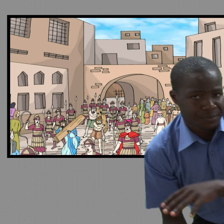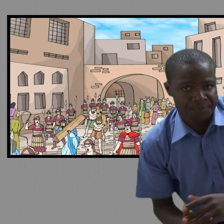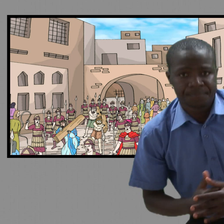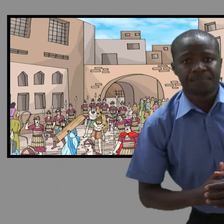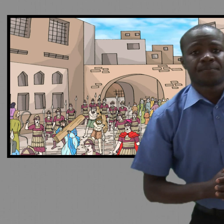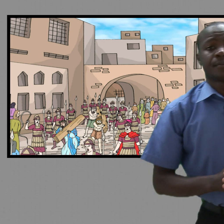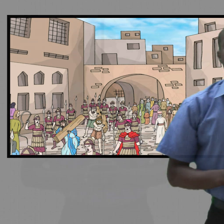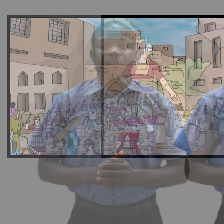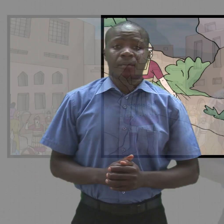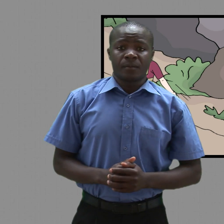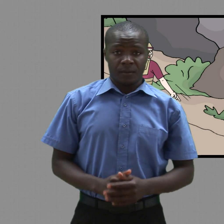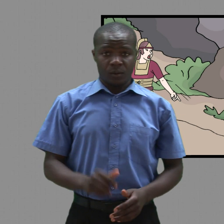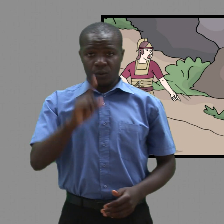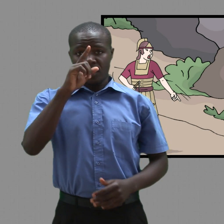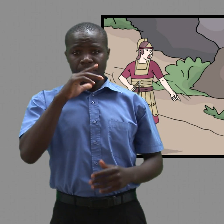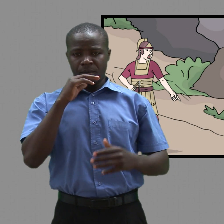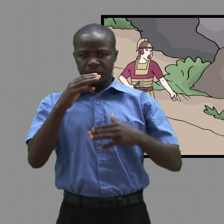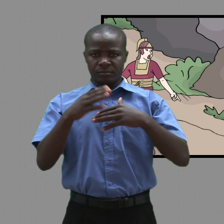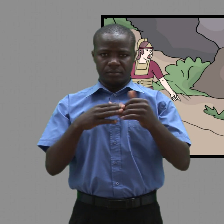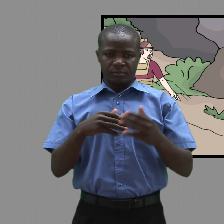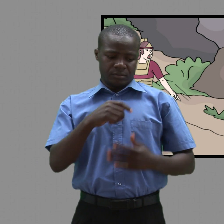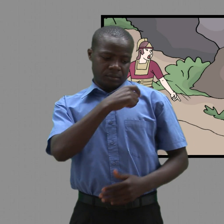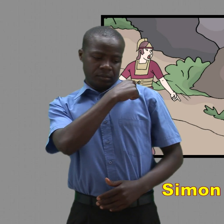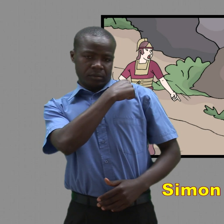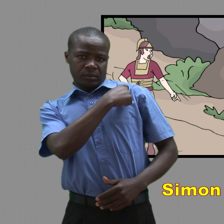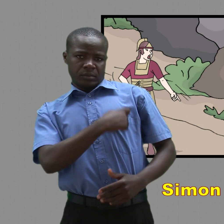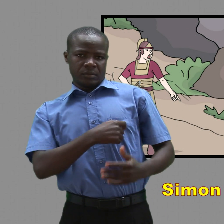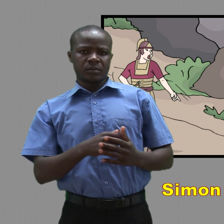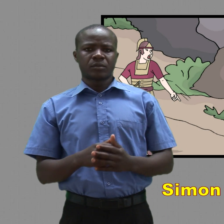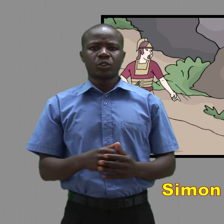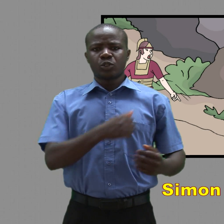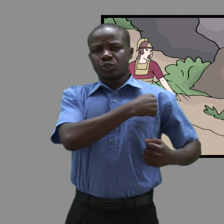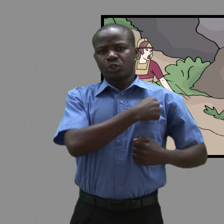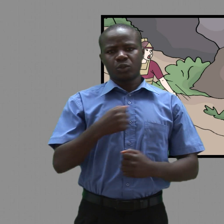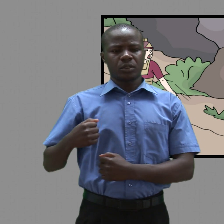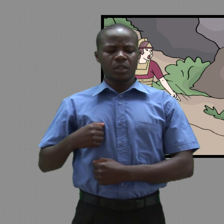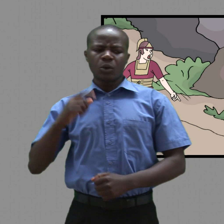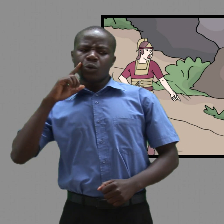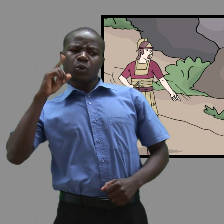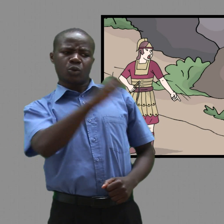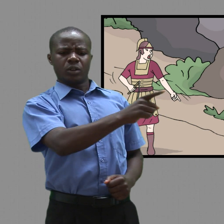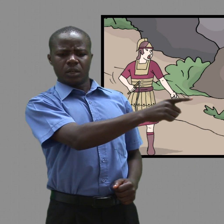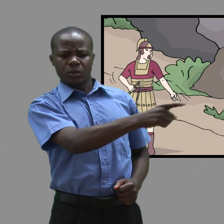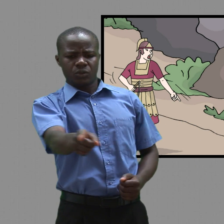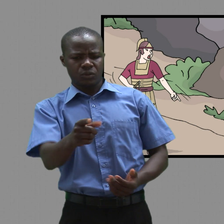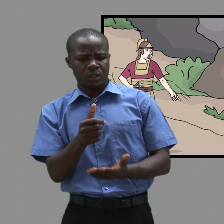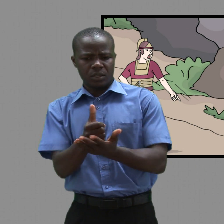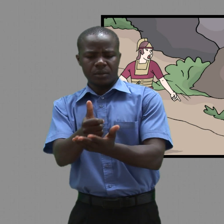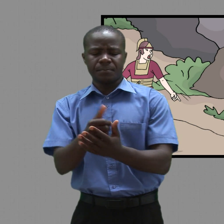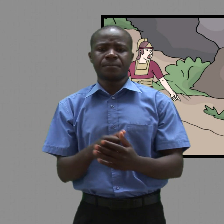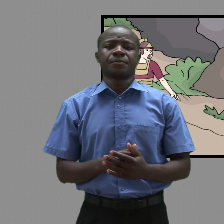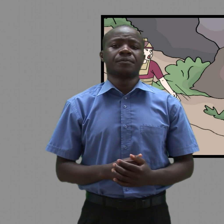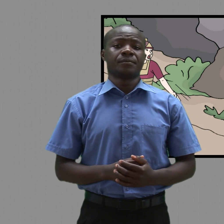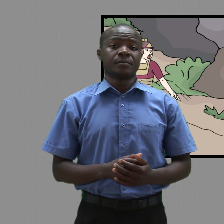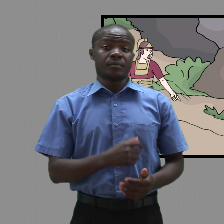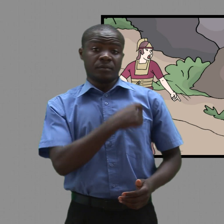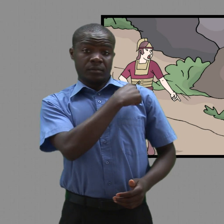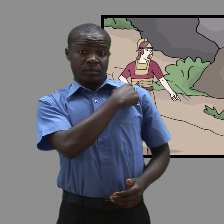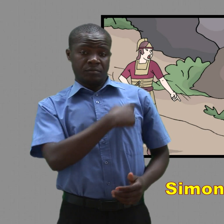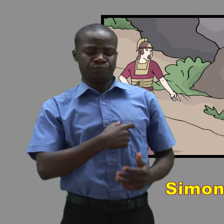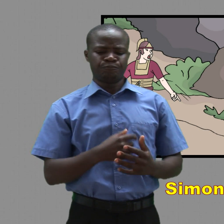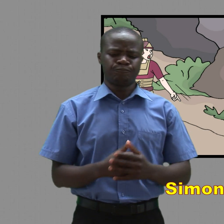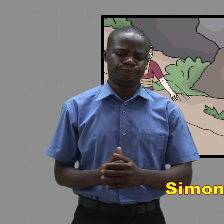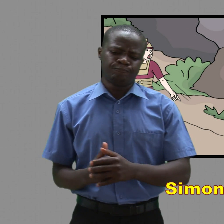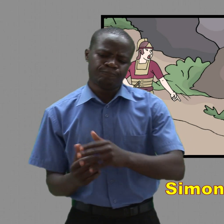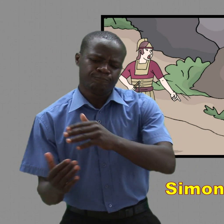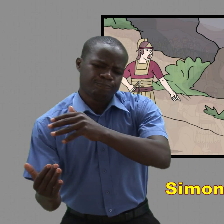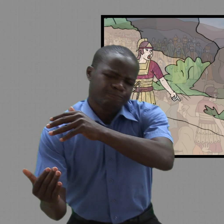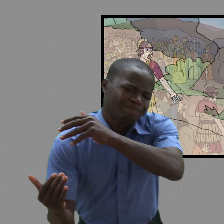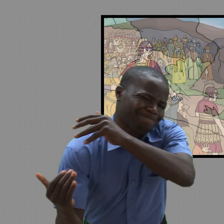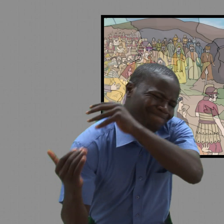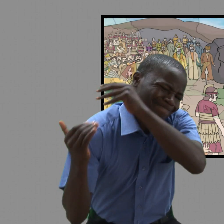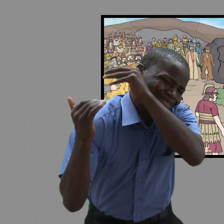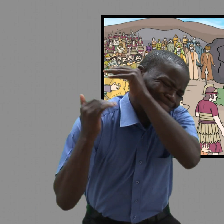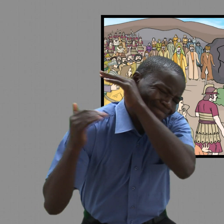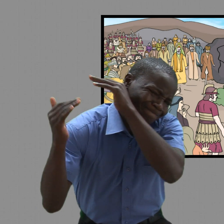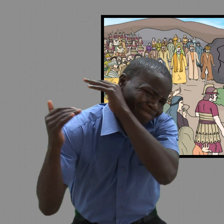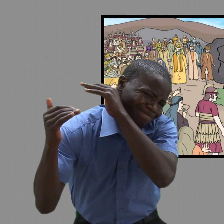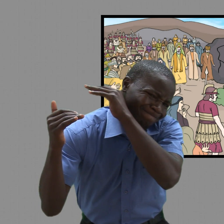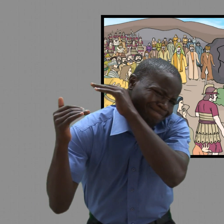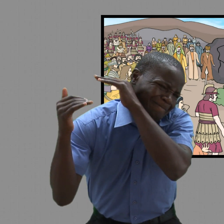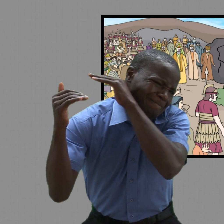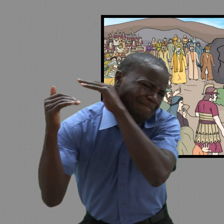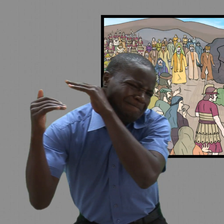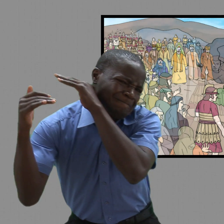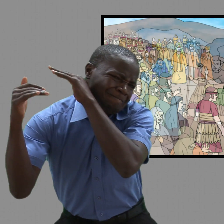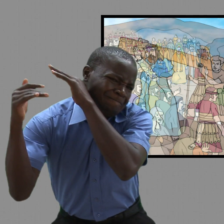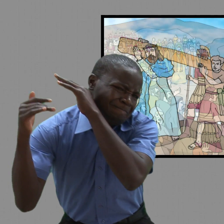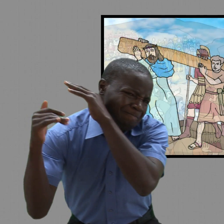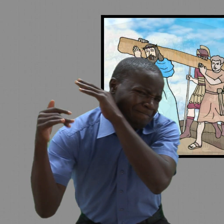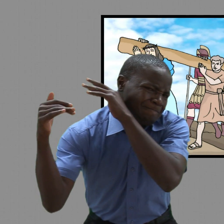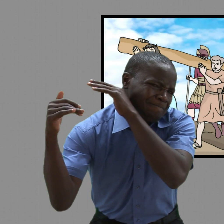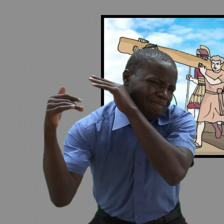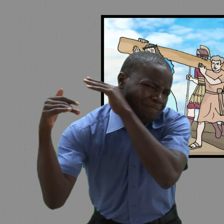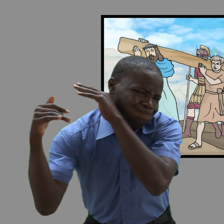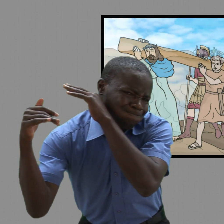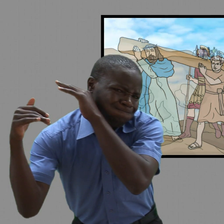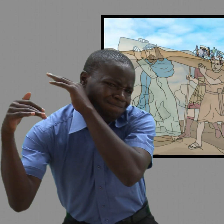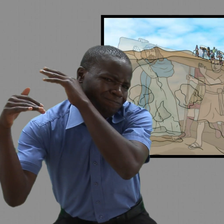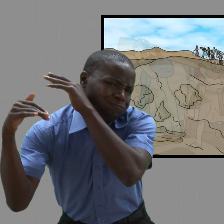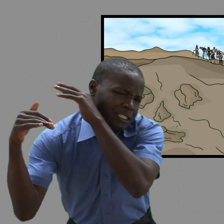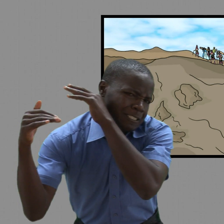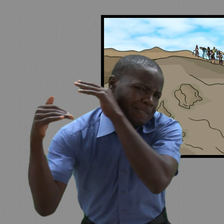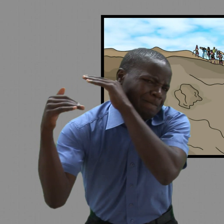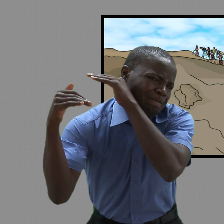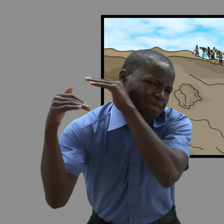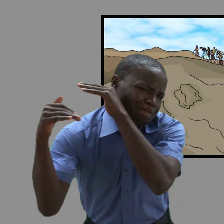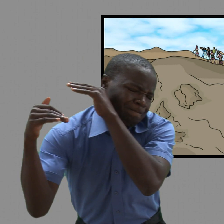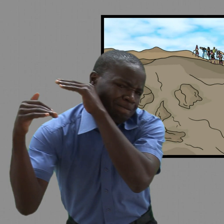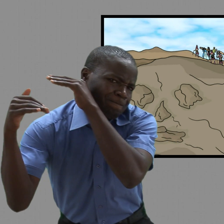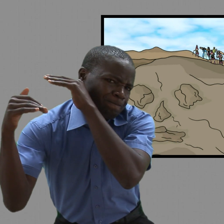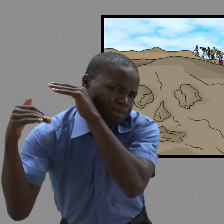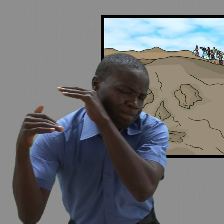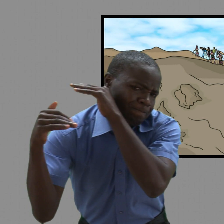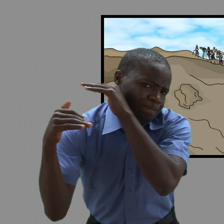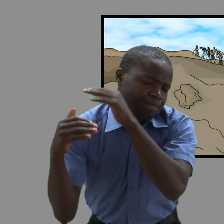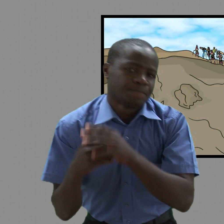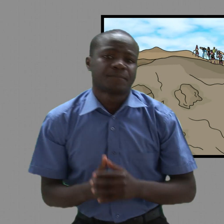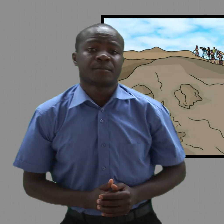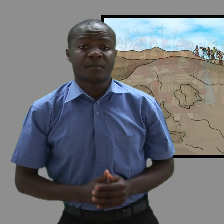Along the way they found a man from Cyrene, named Simon, and they forced him to carry the cross of Jesus.